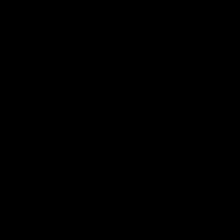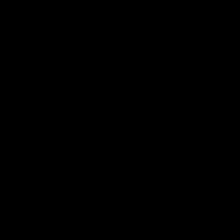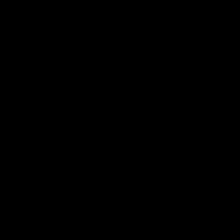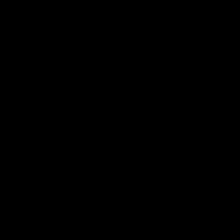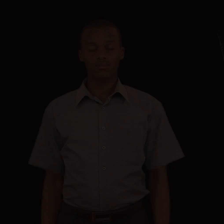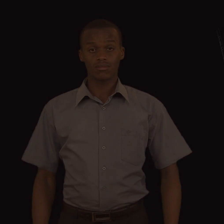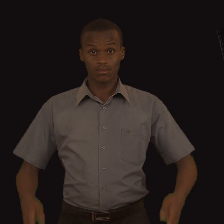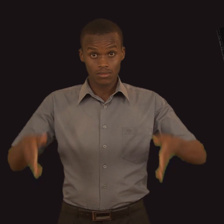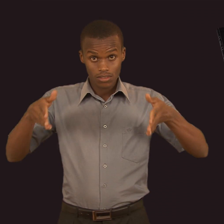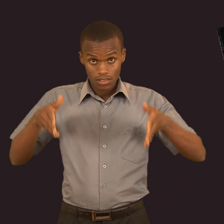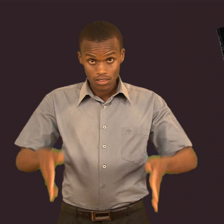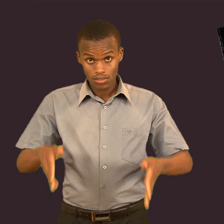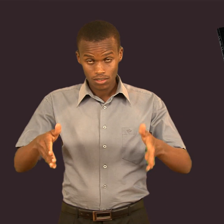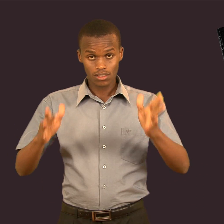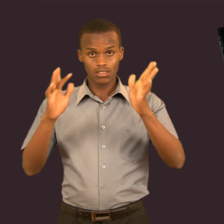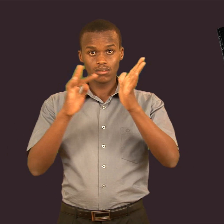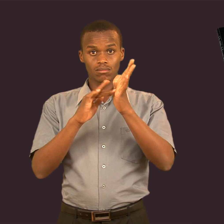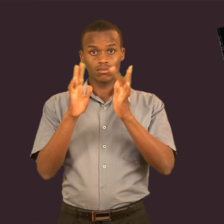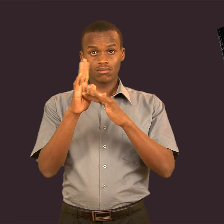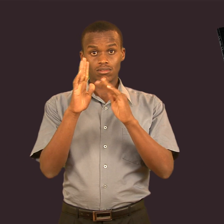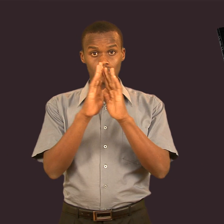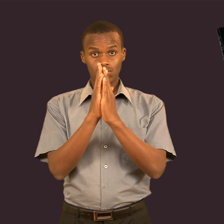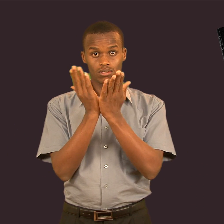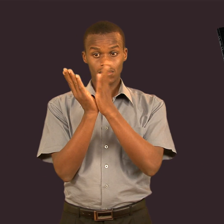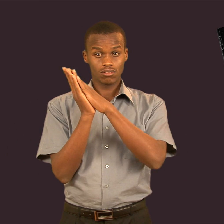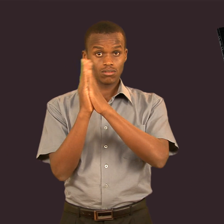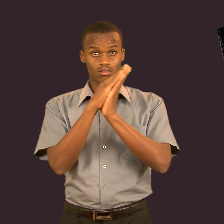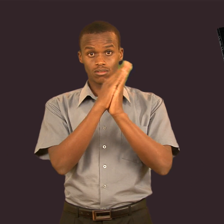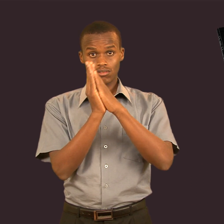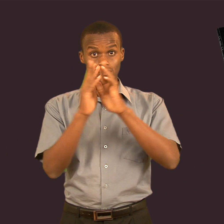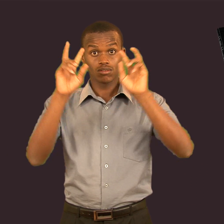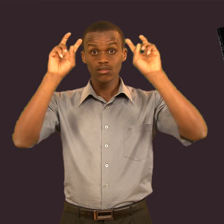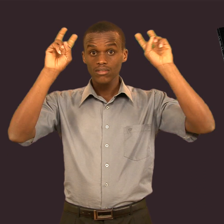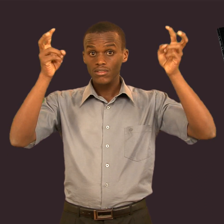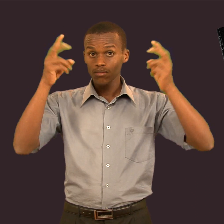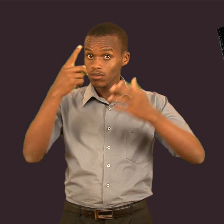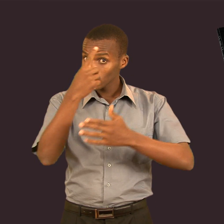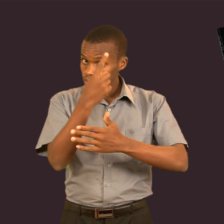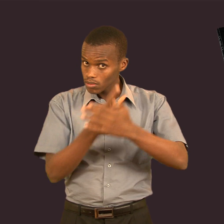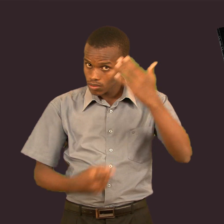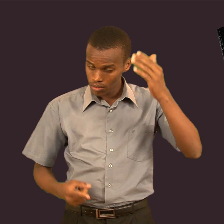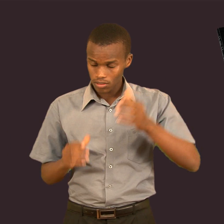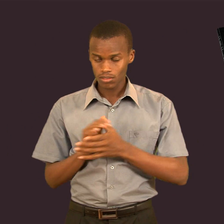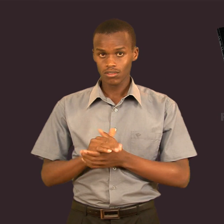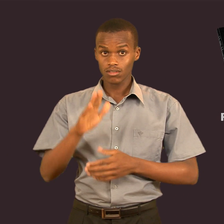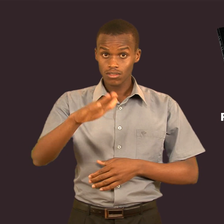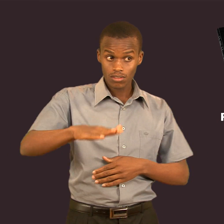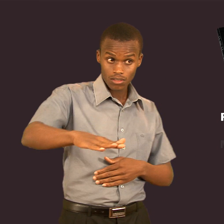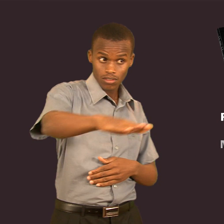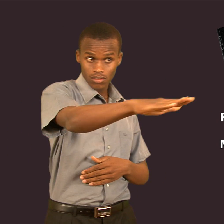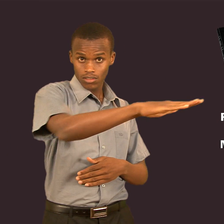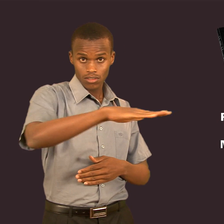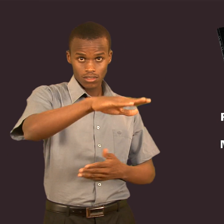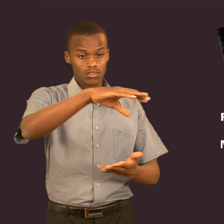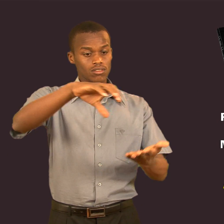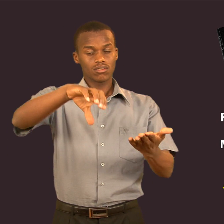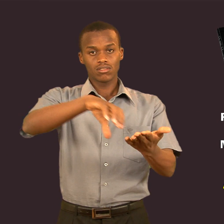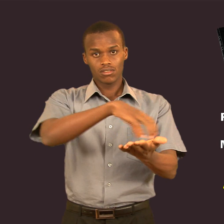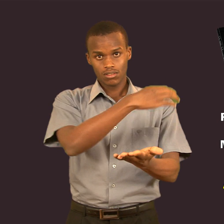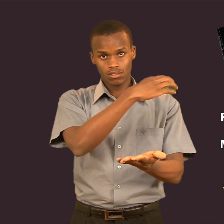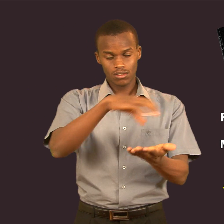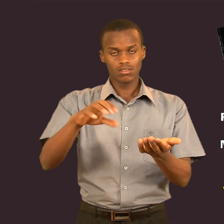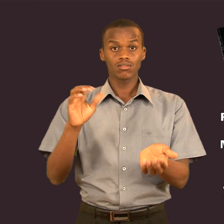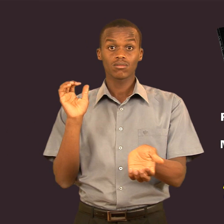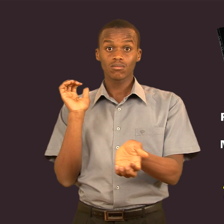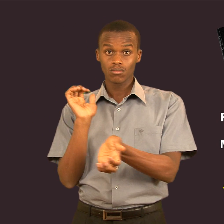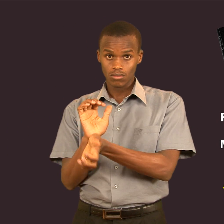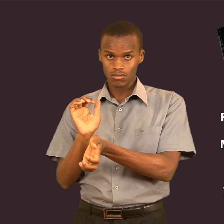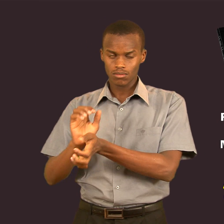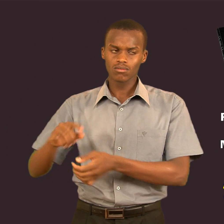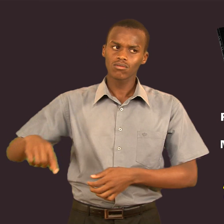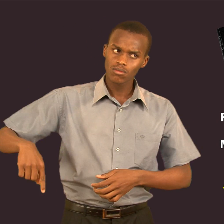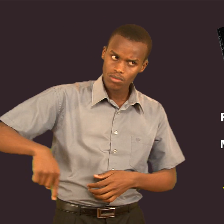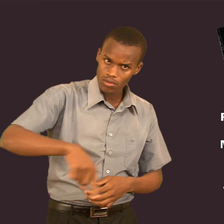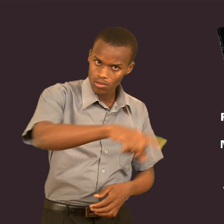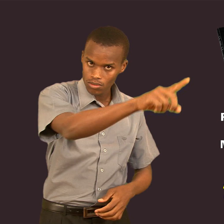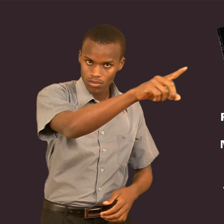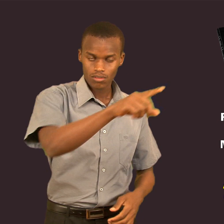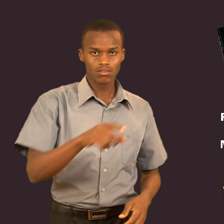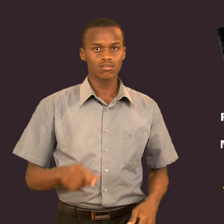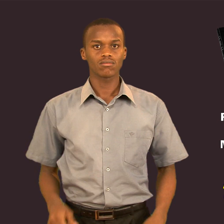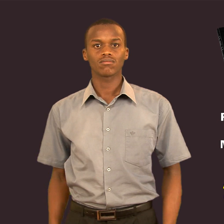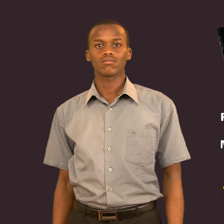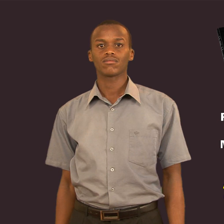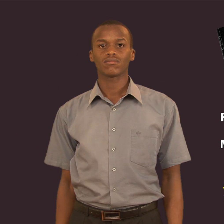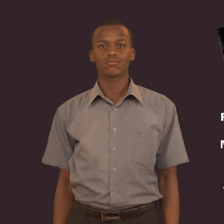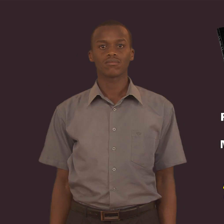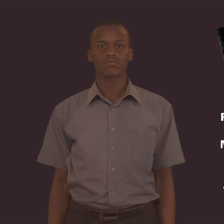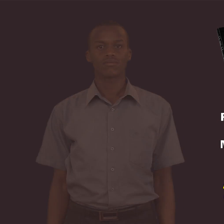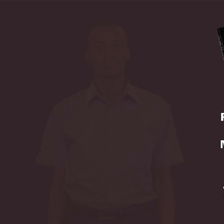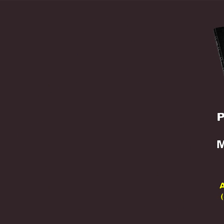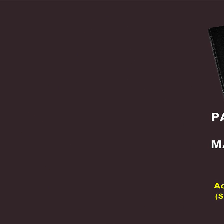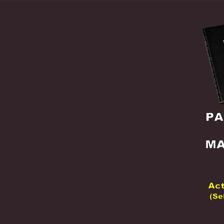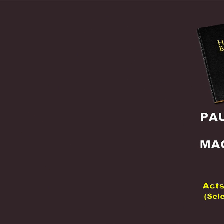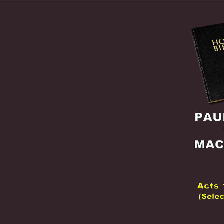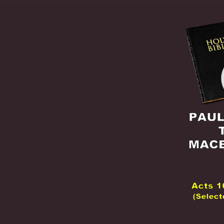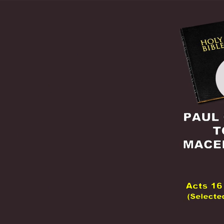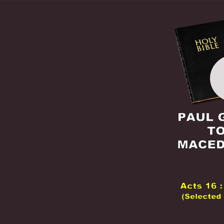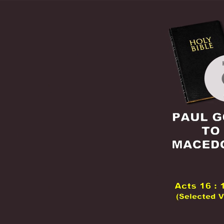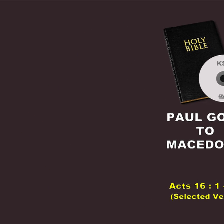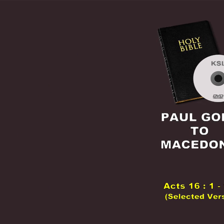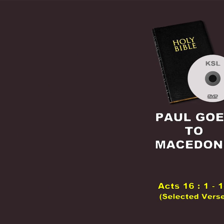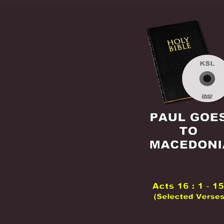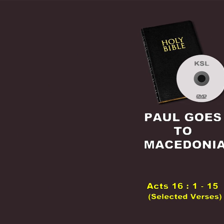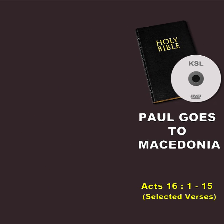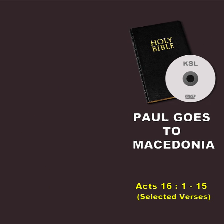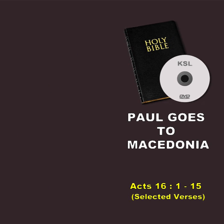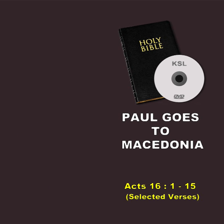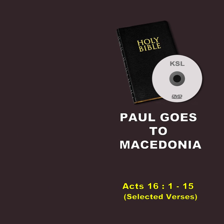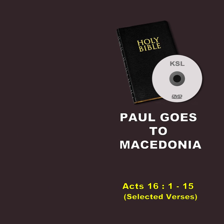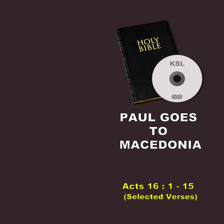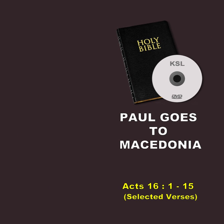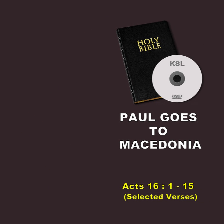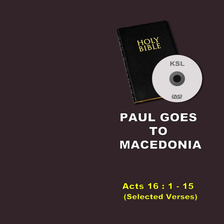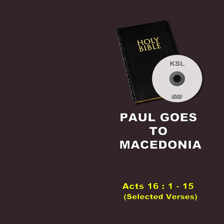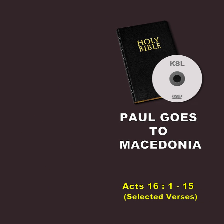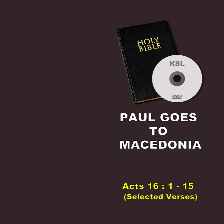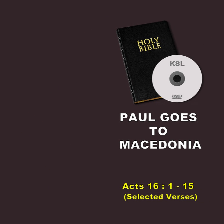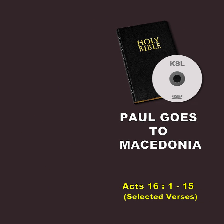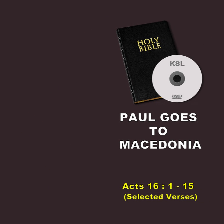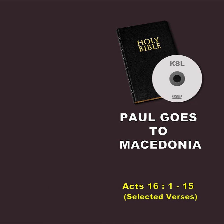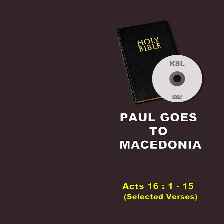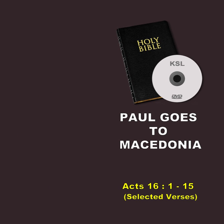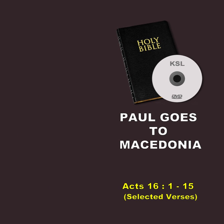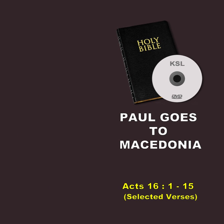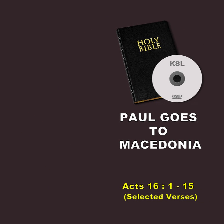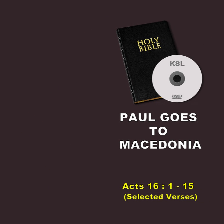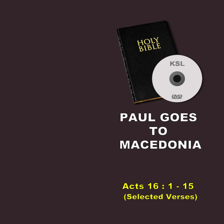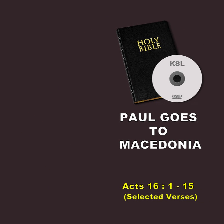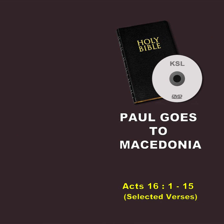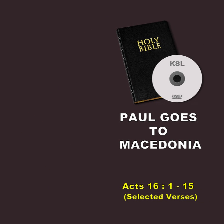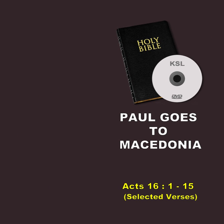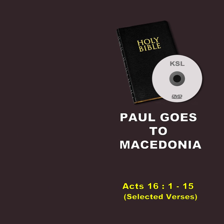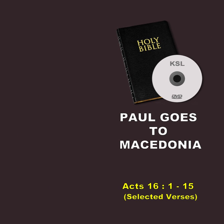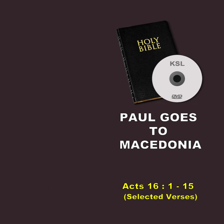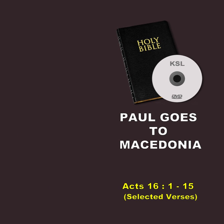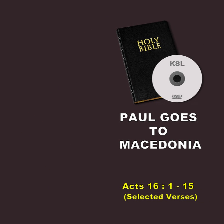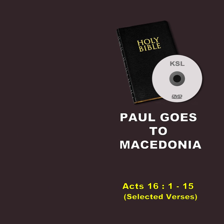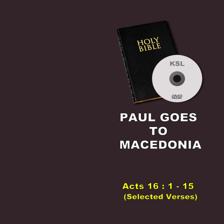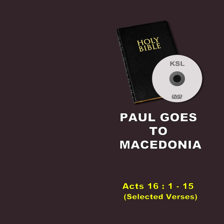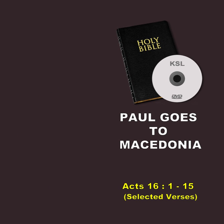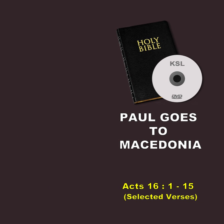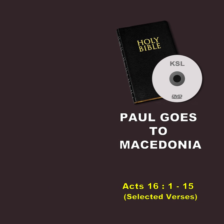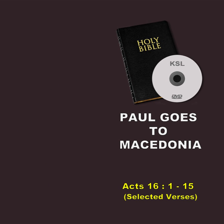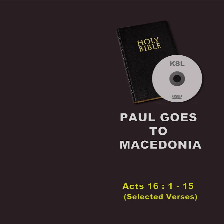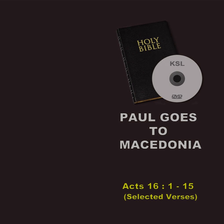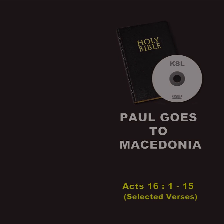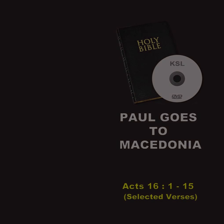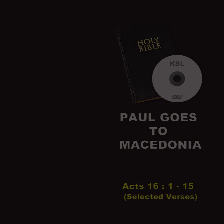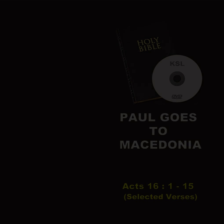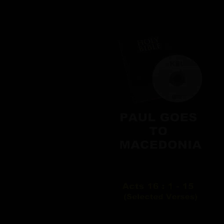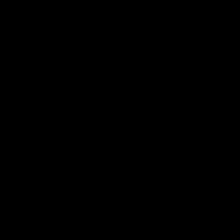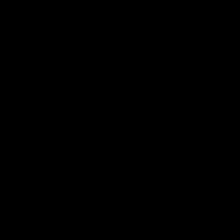Paul goes to Macedonia